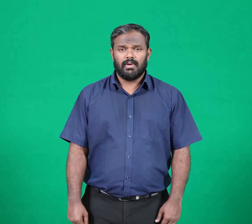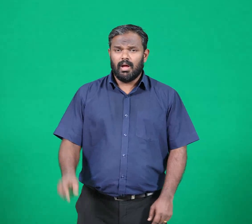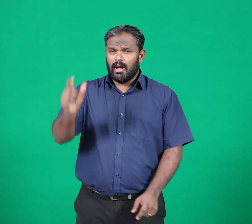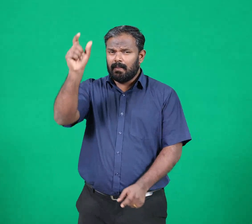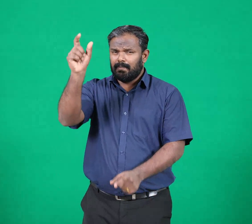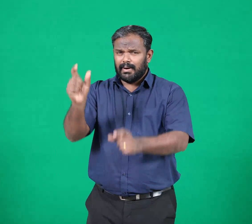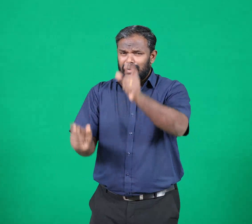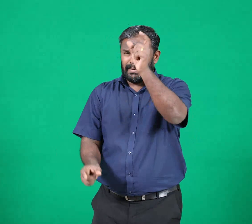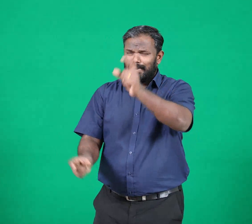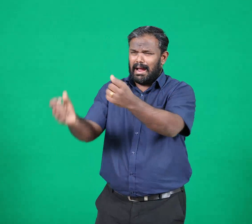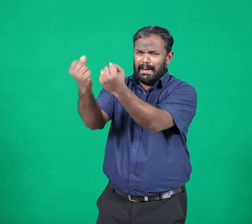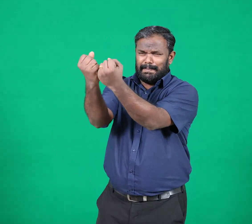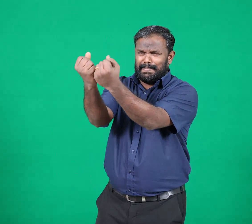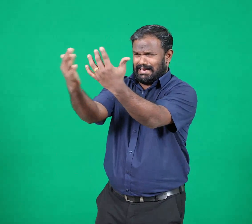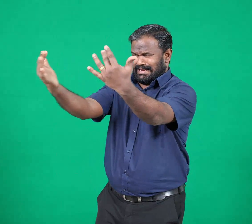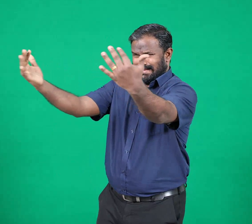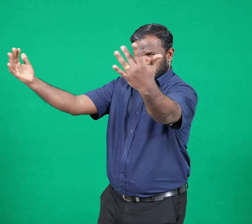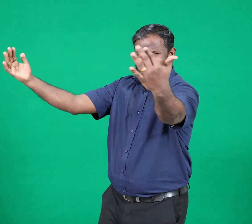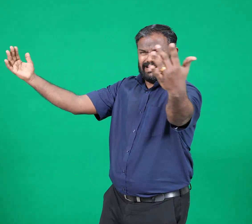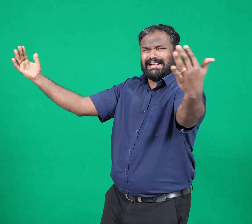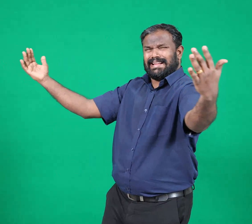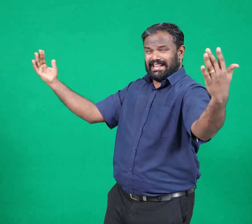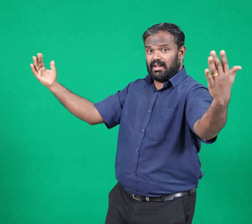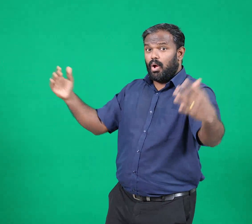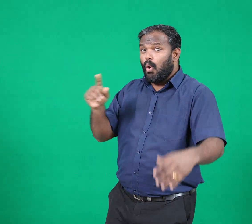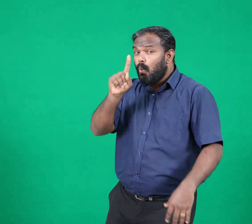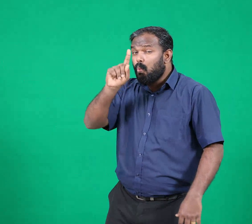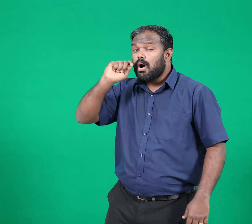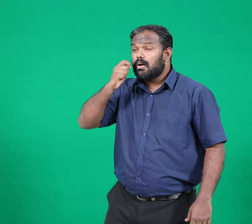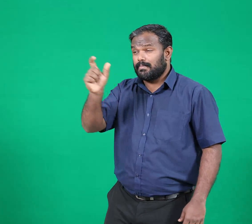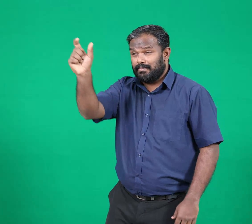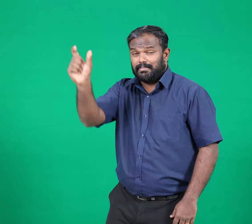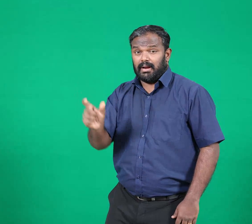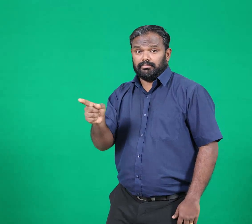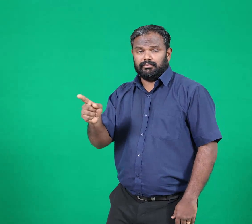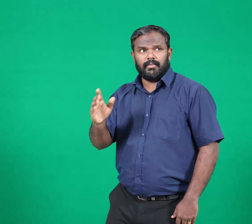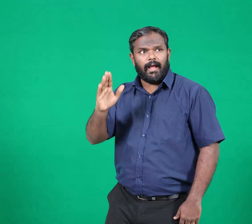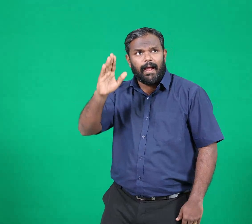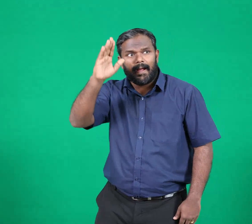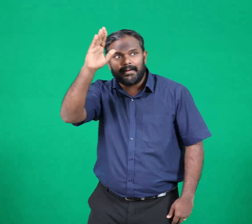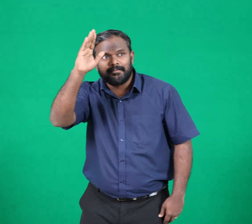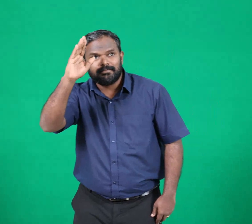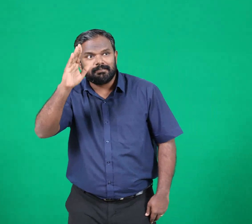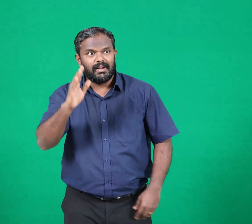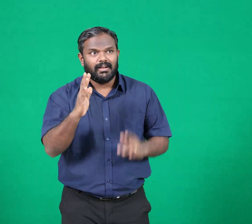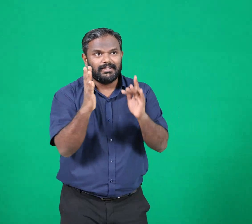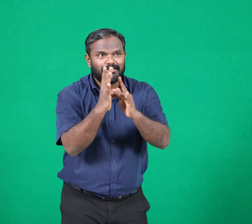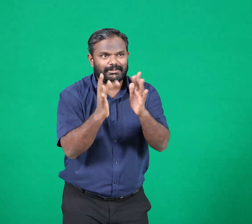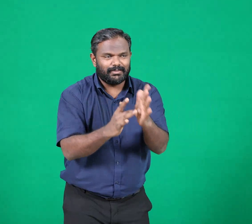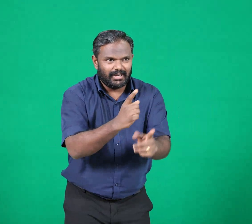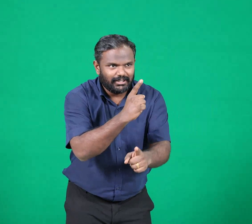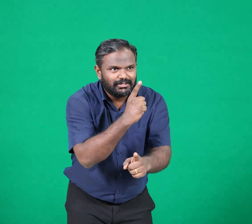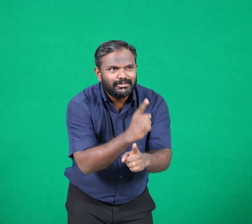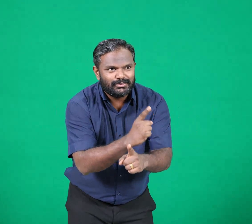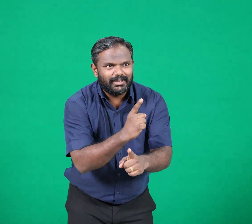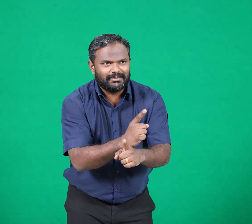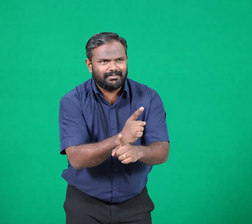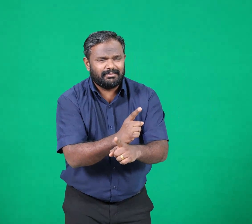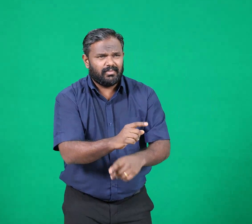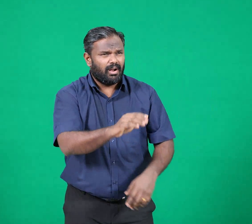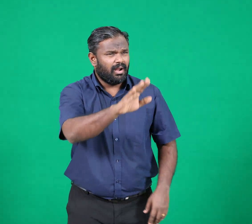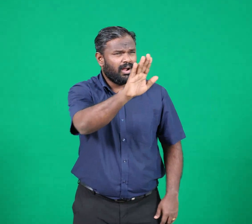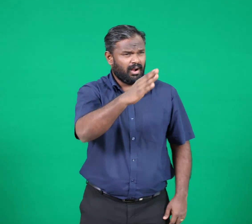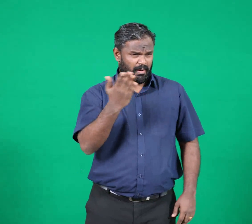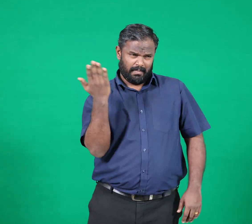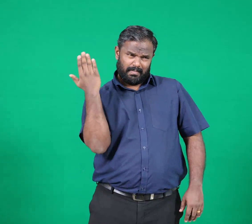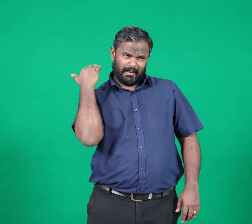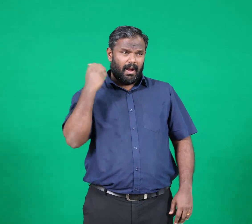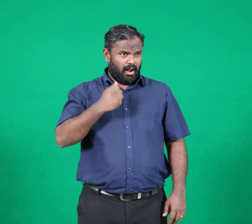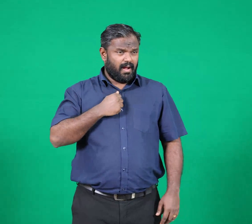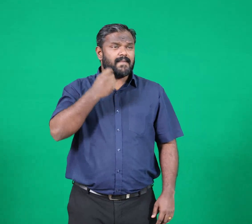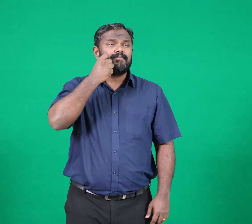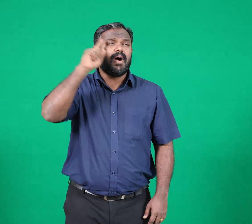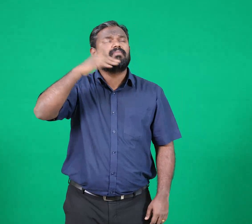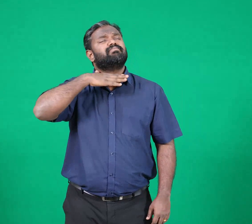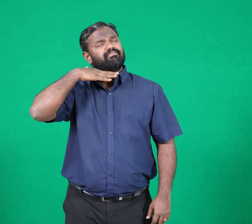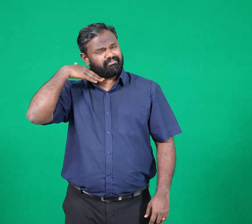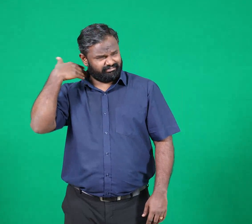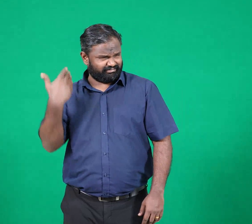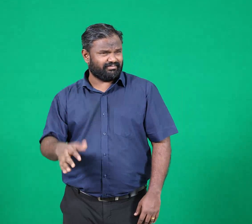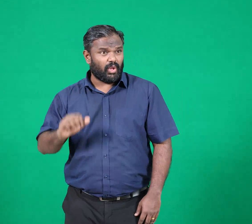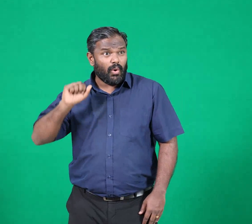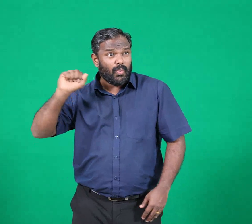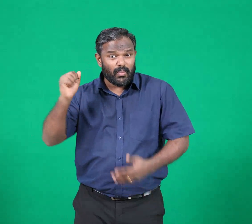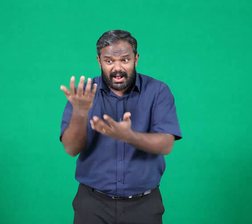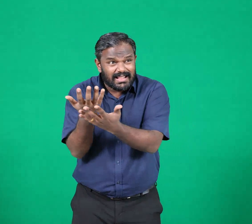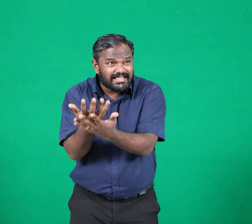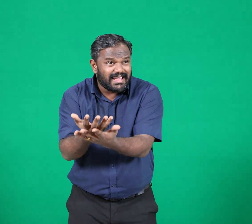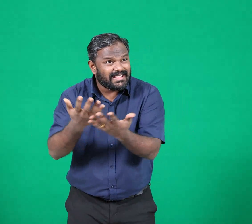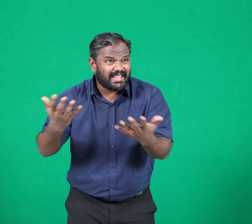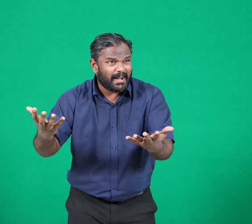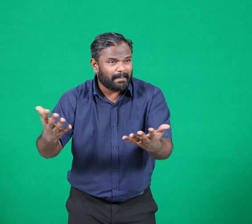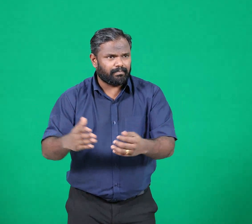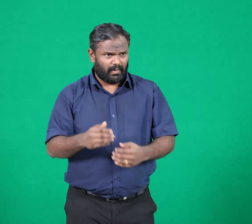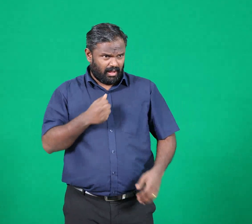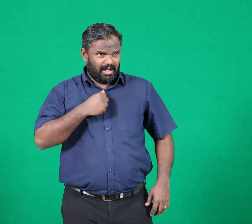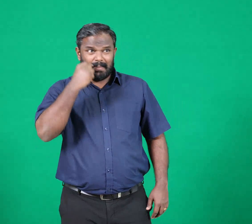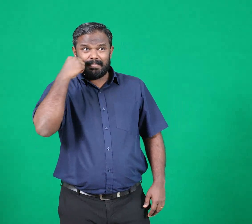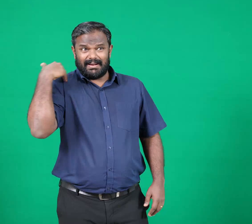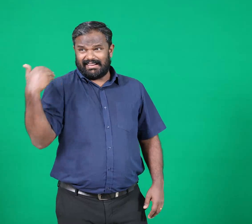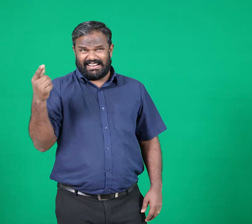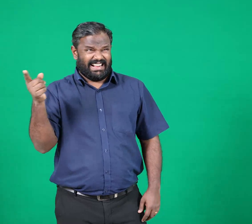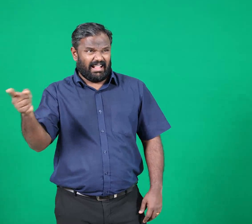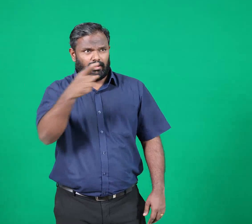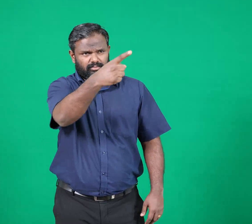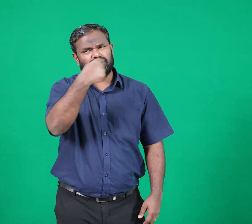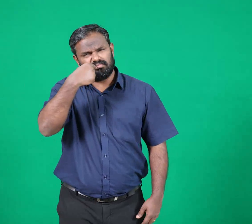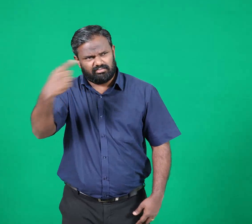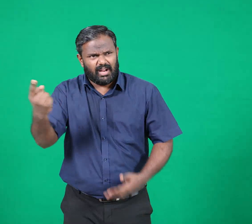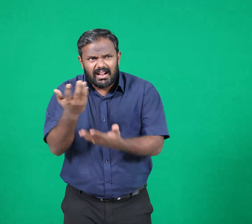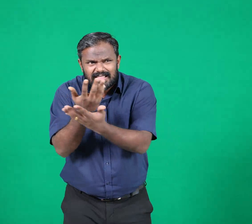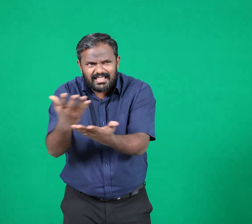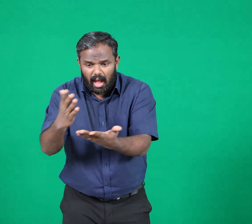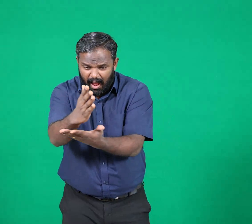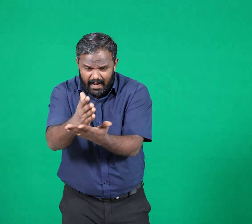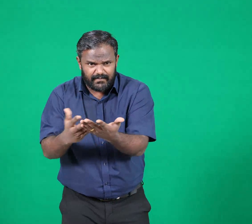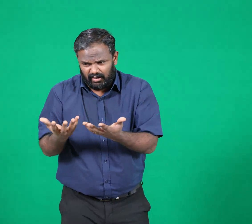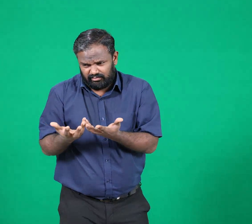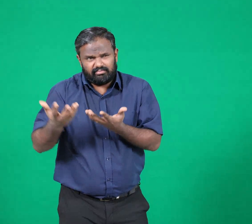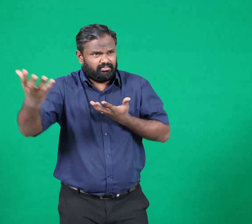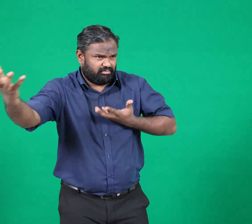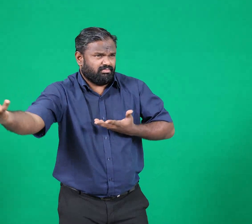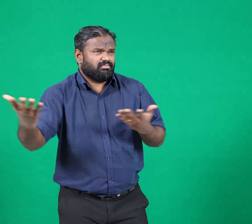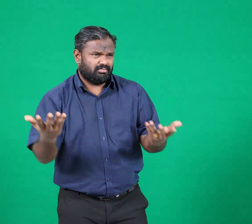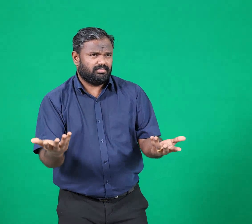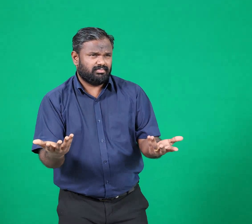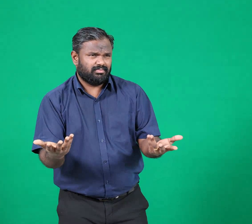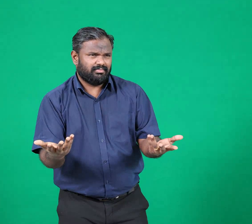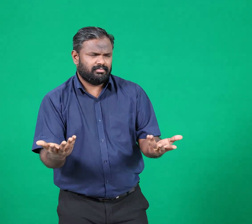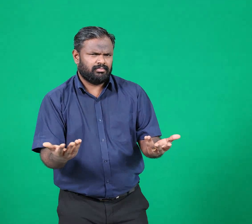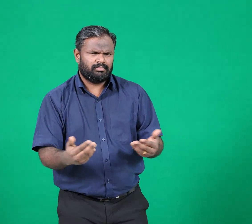Someone in the crowd said to Him, "Teacher, tell my brother to divide the inheritance with me."